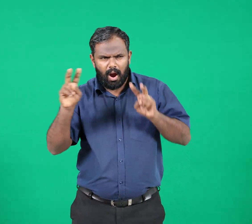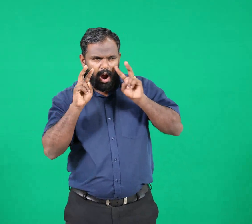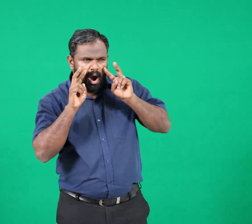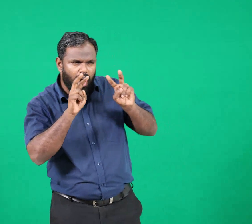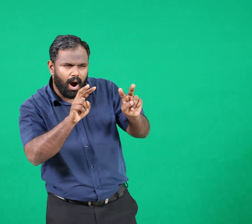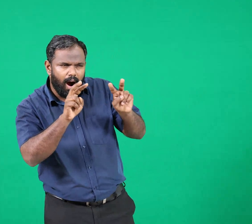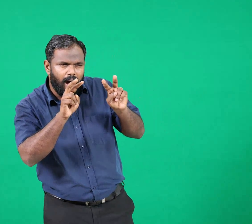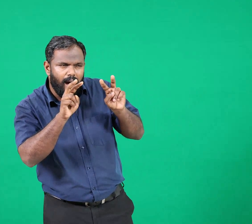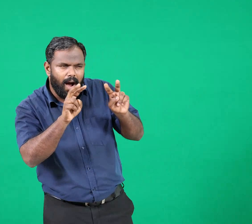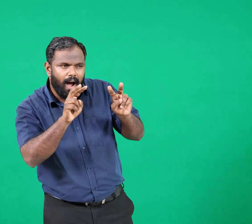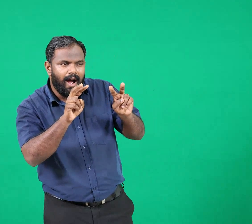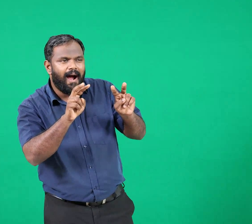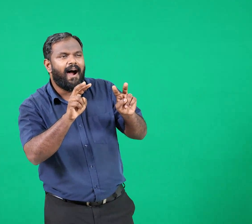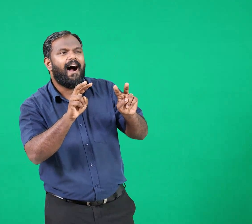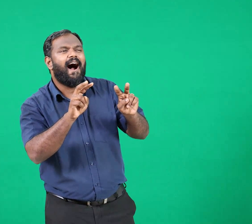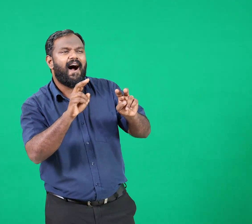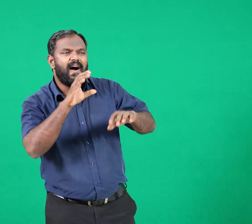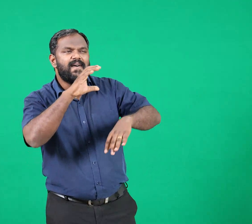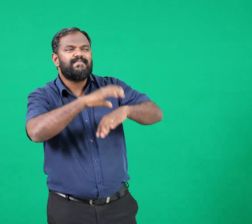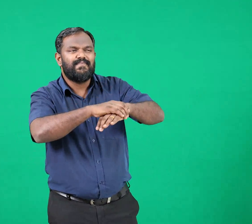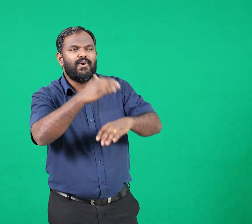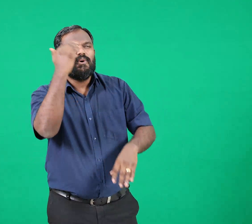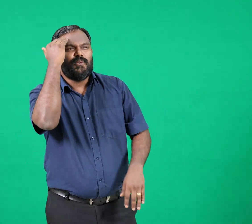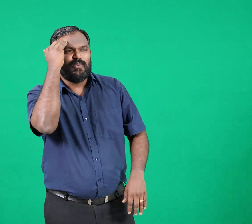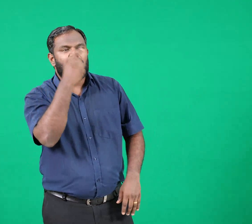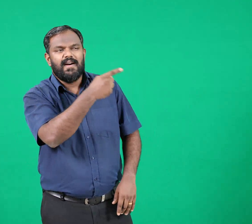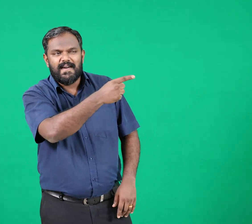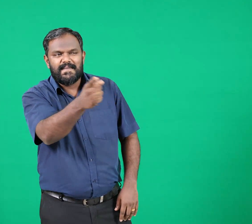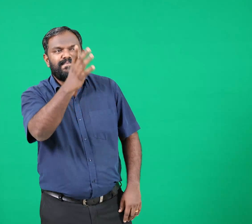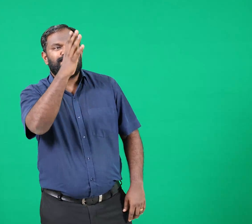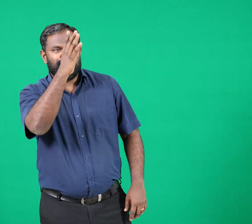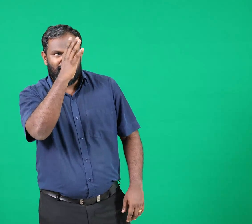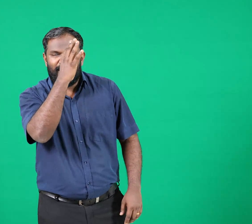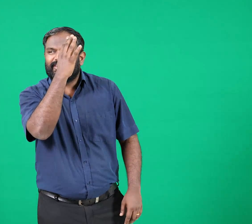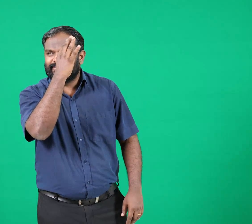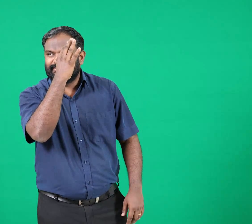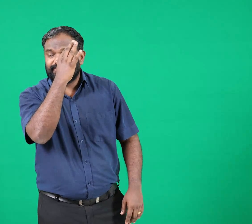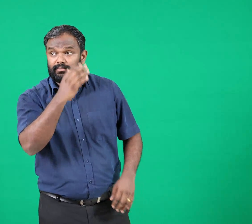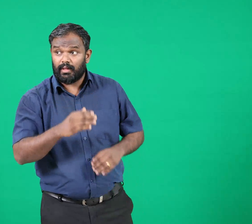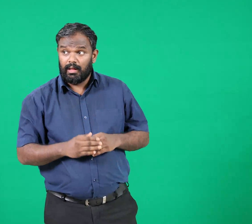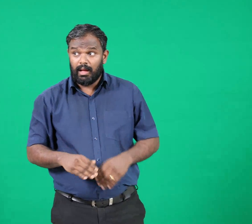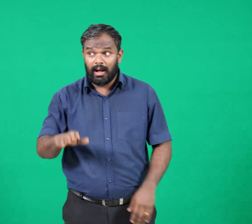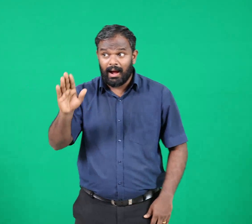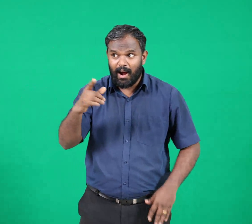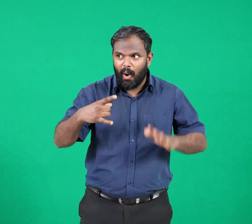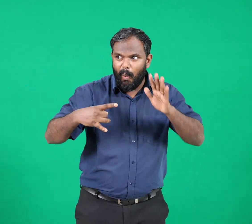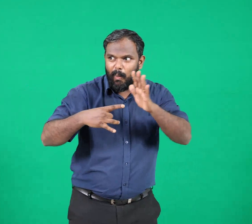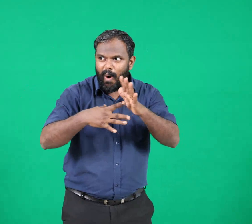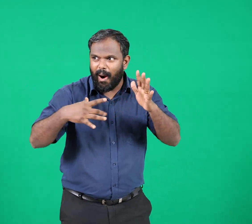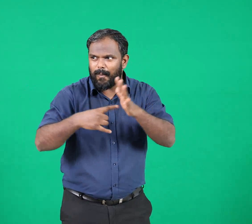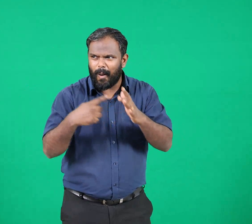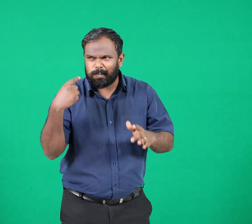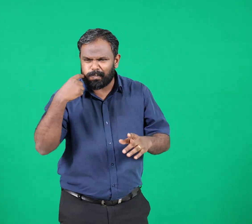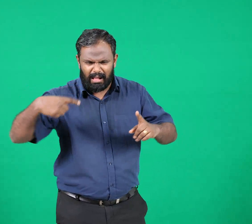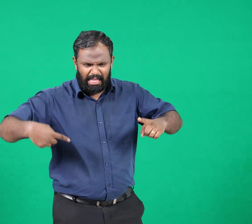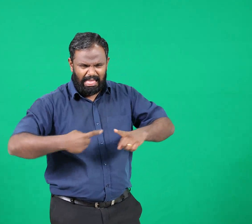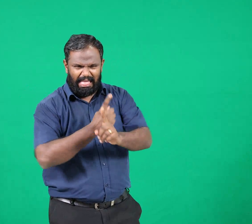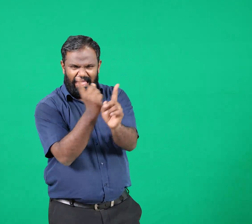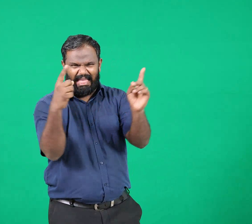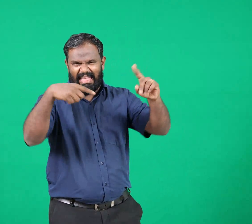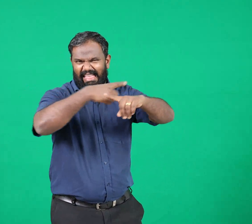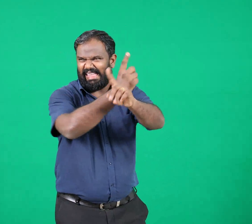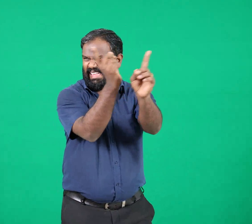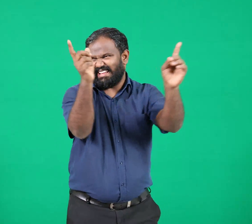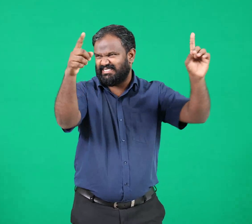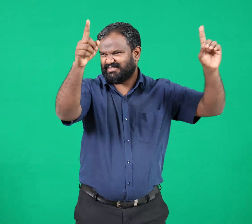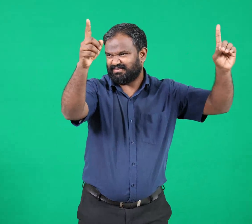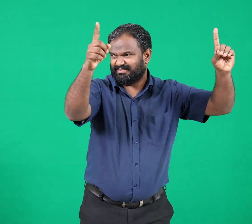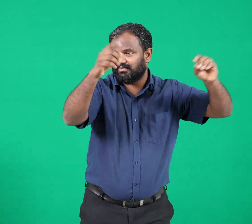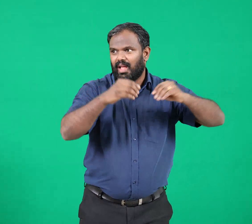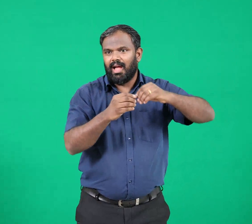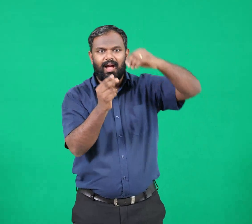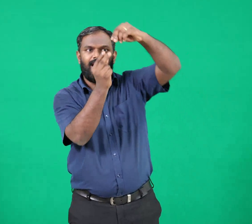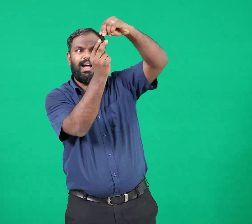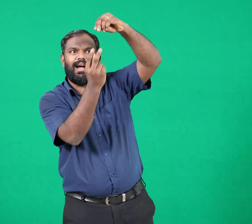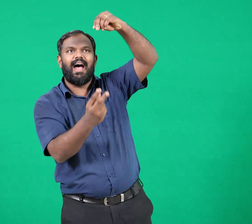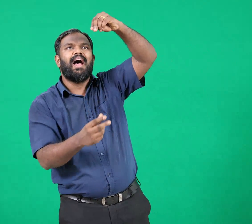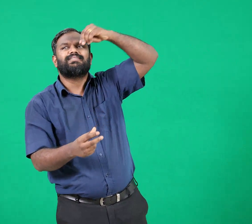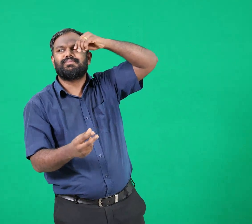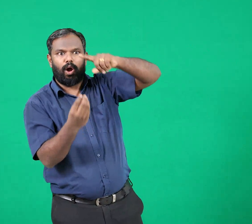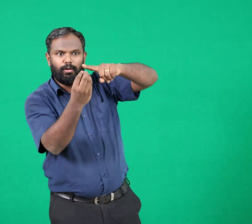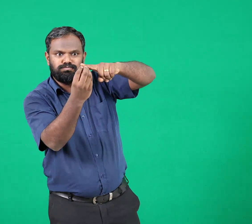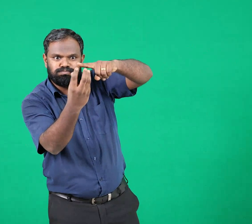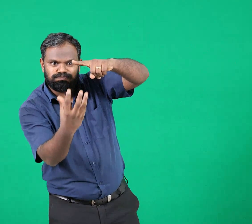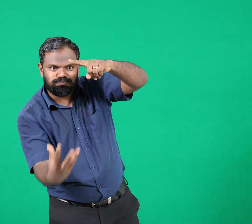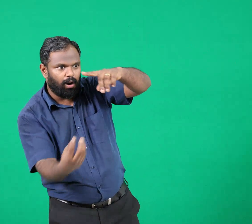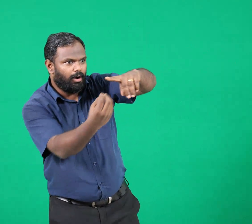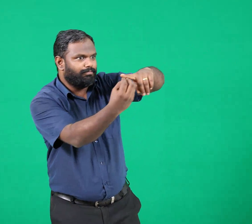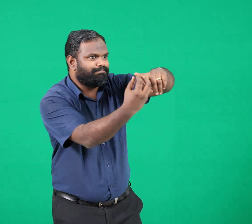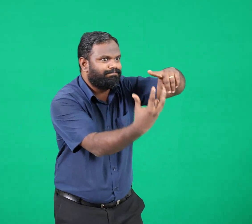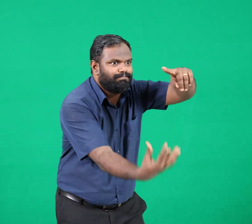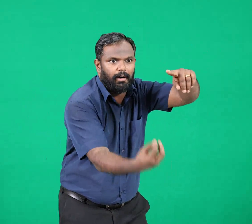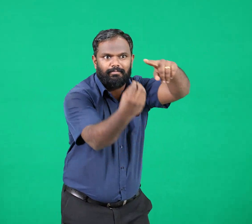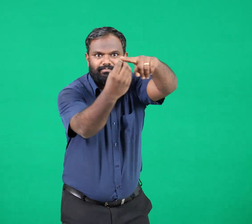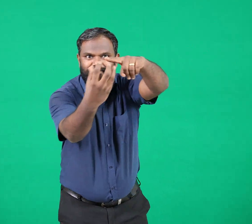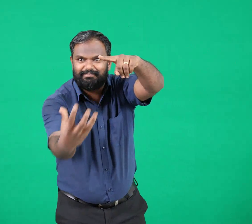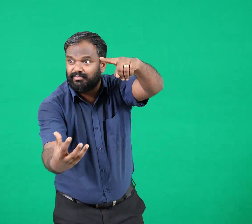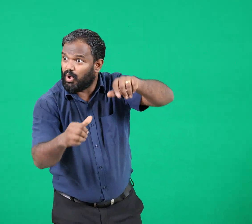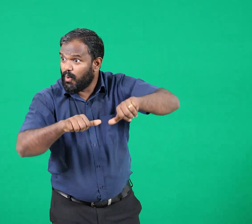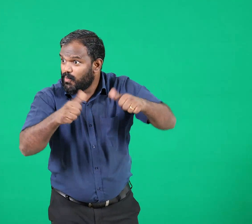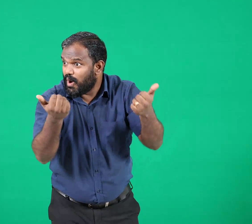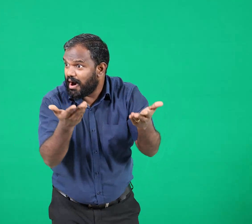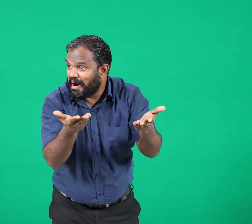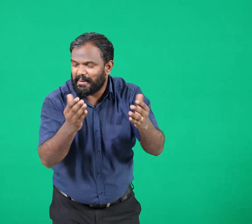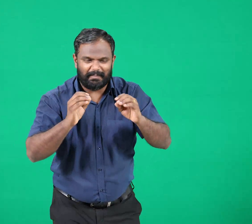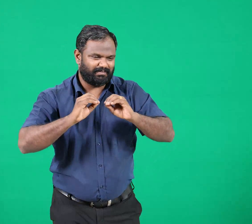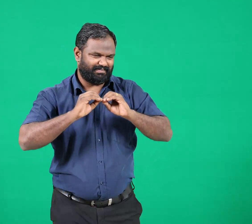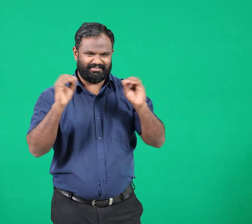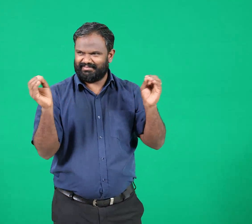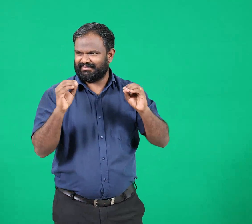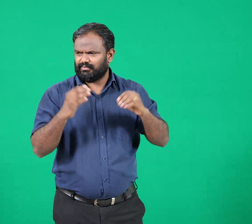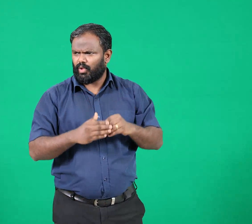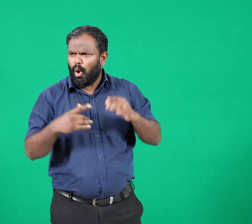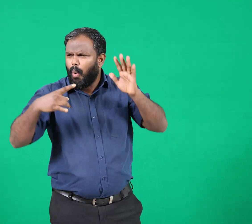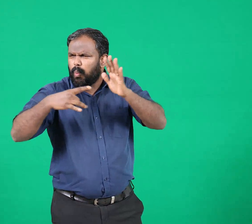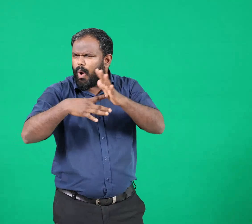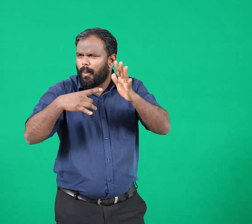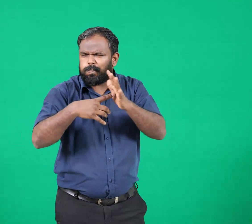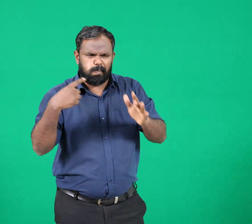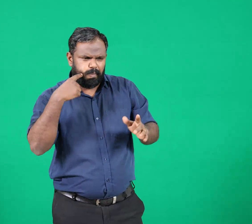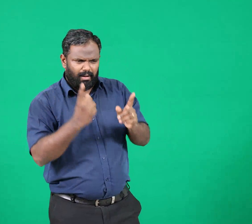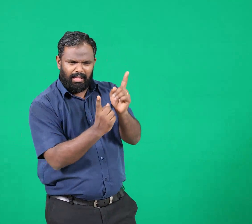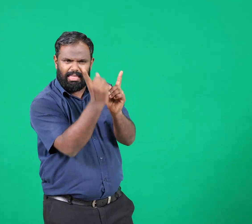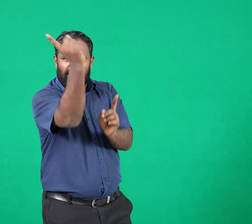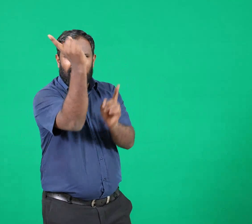By their fruit you will recognize them.